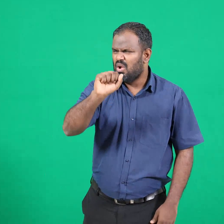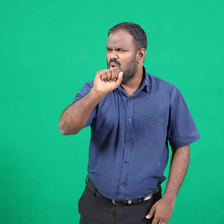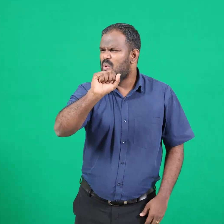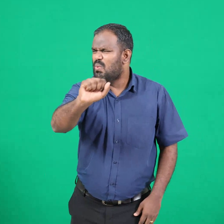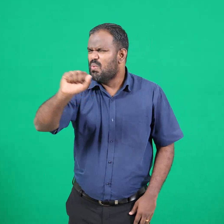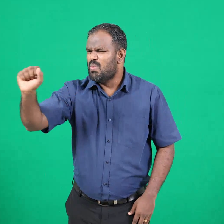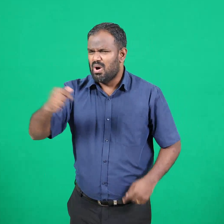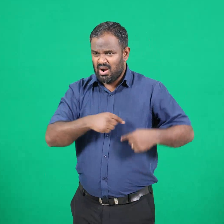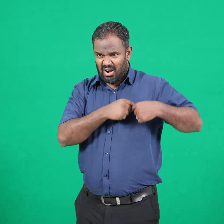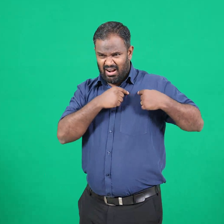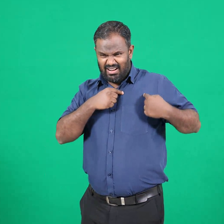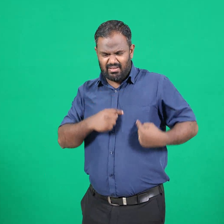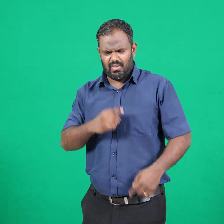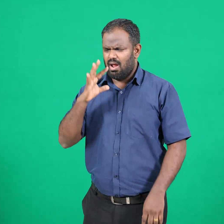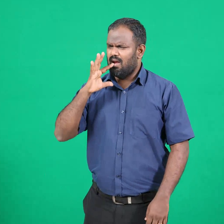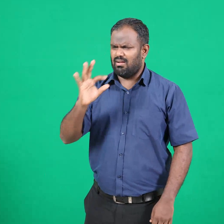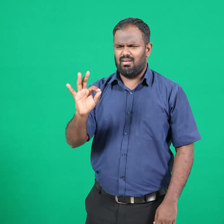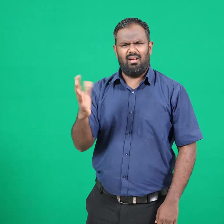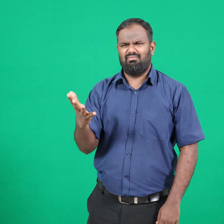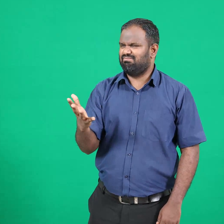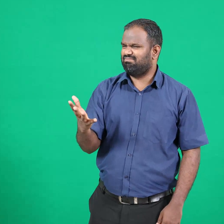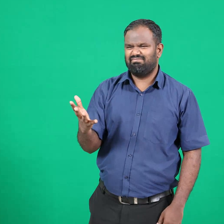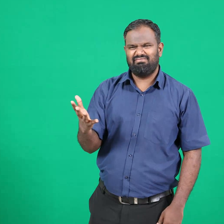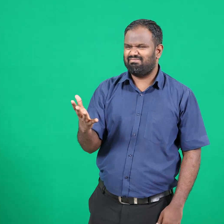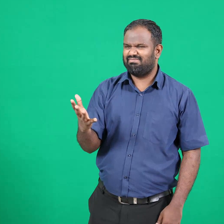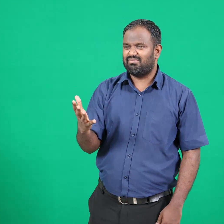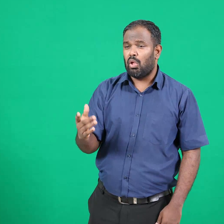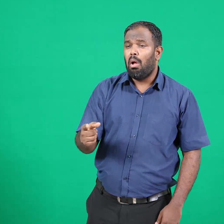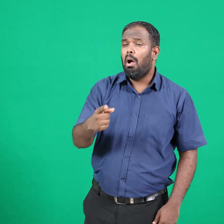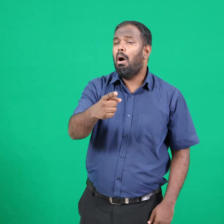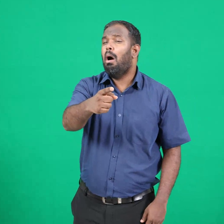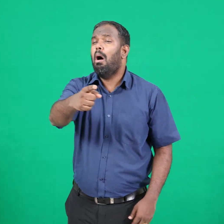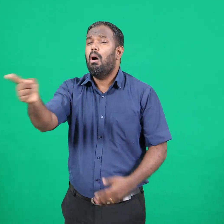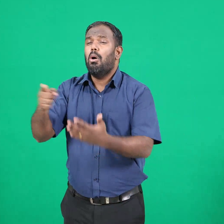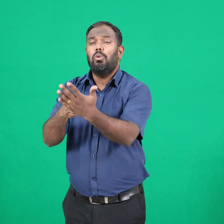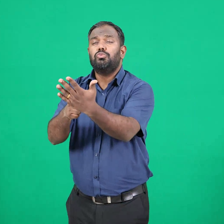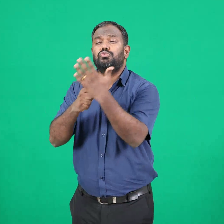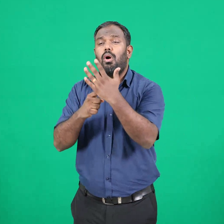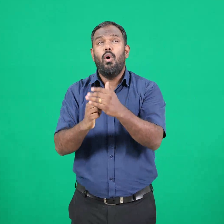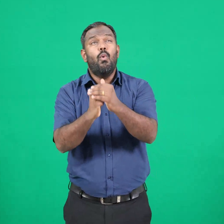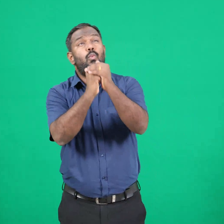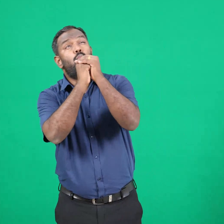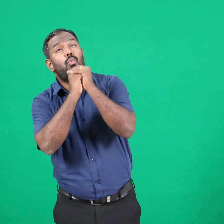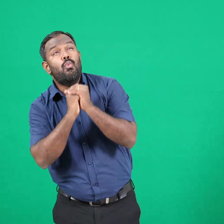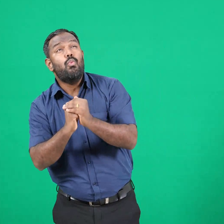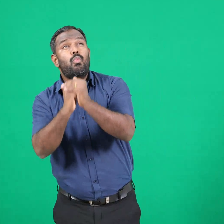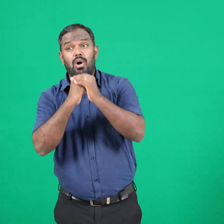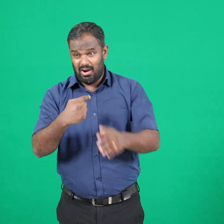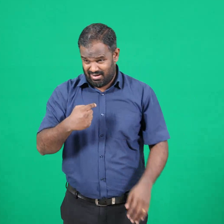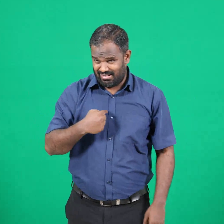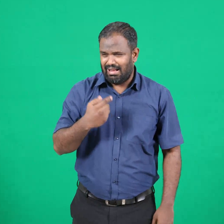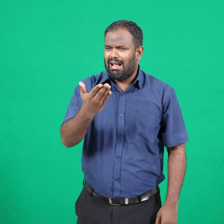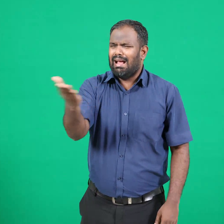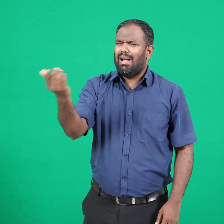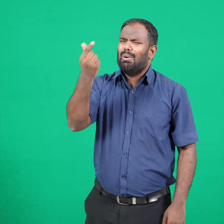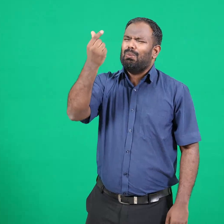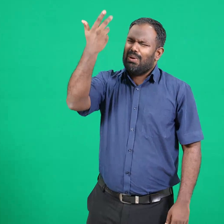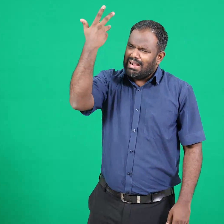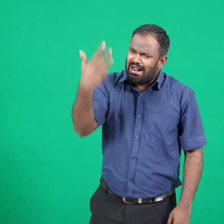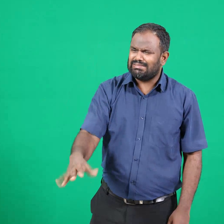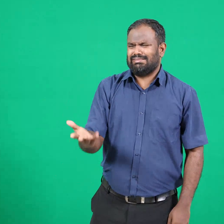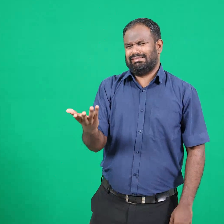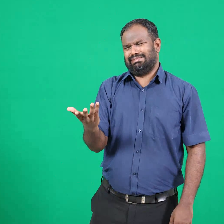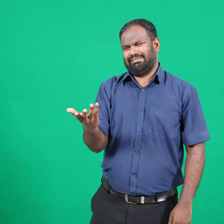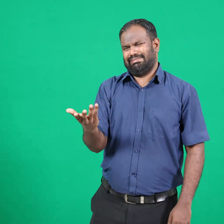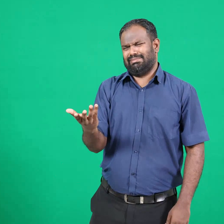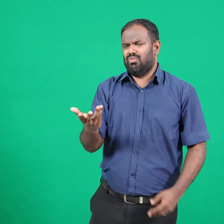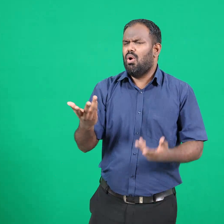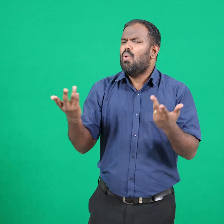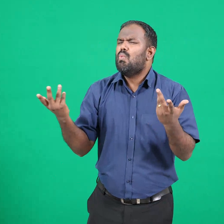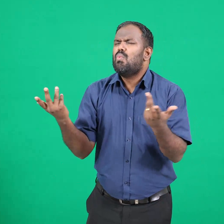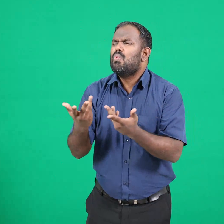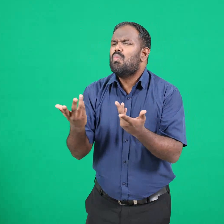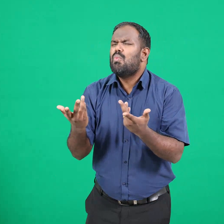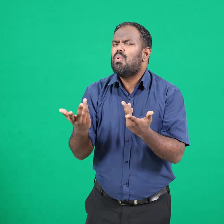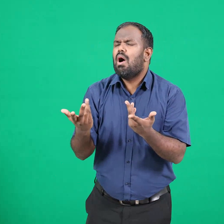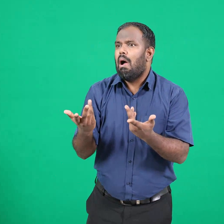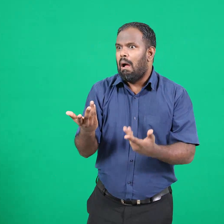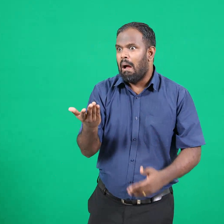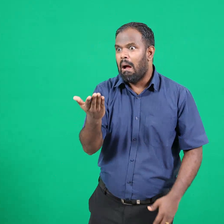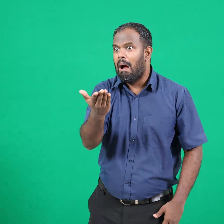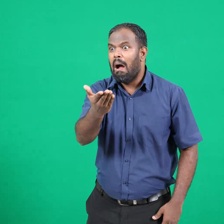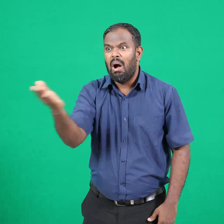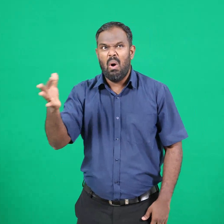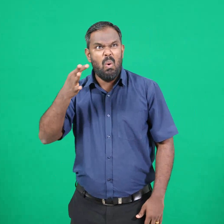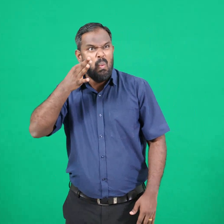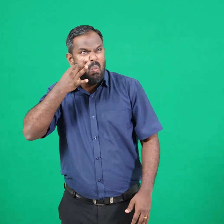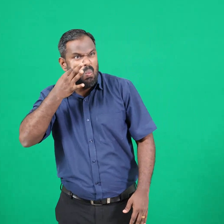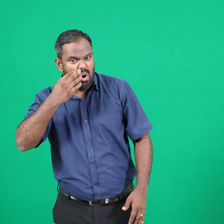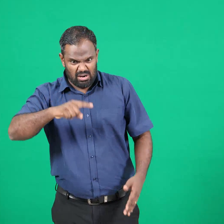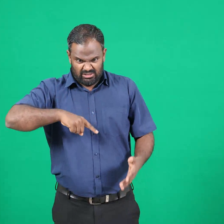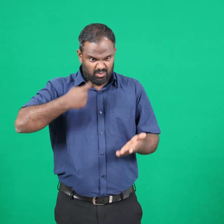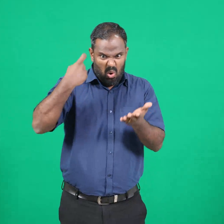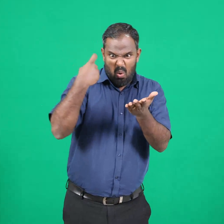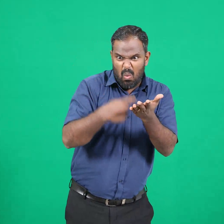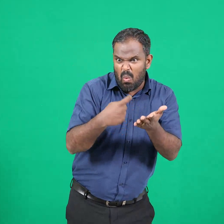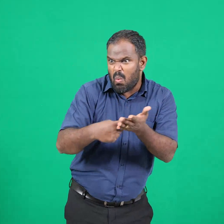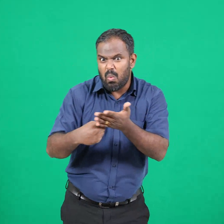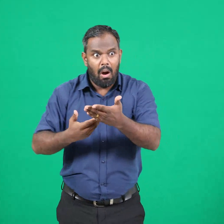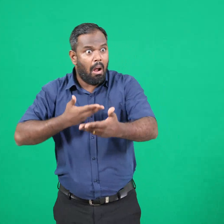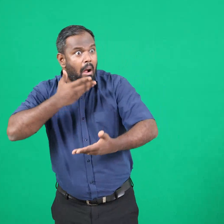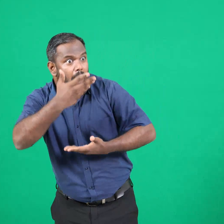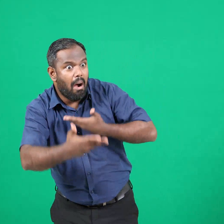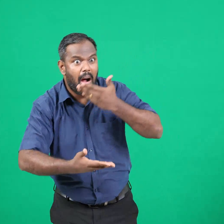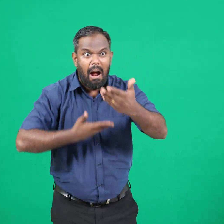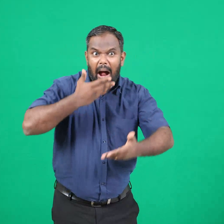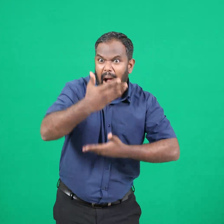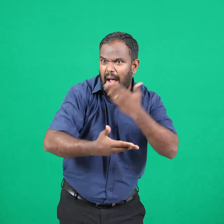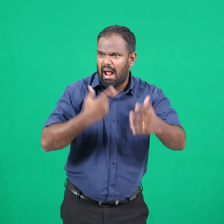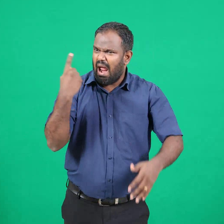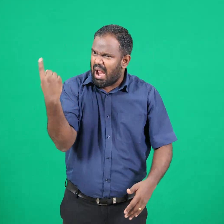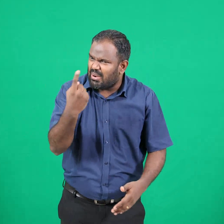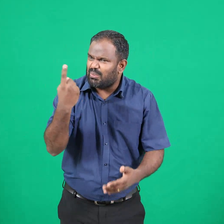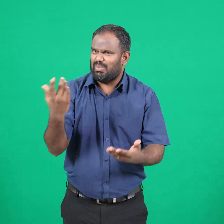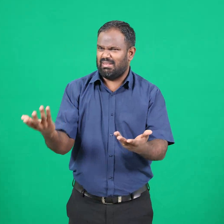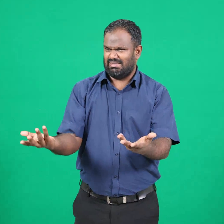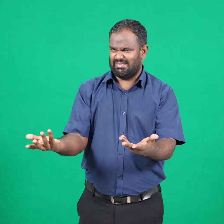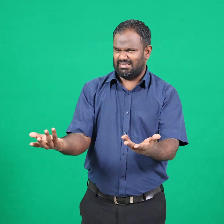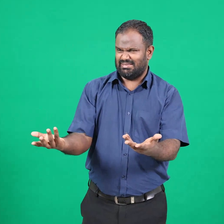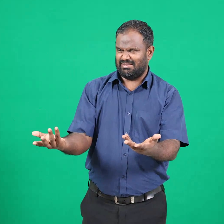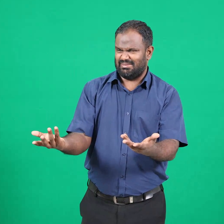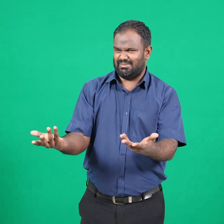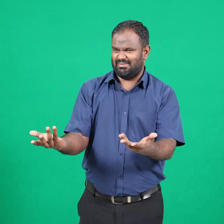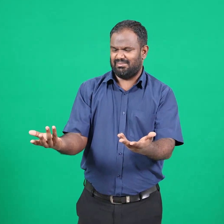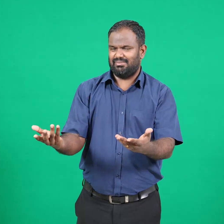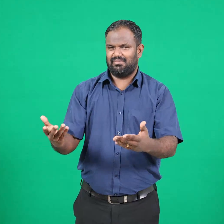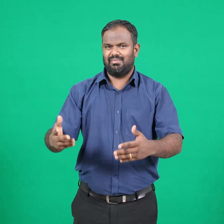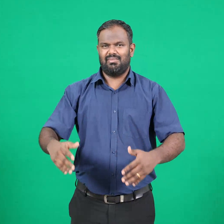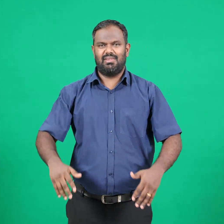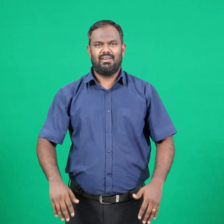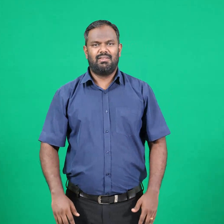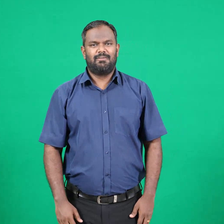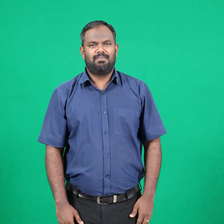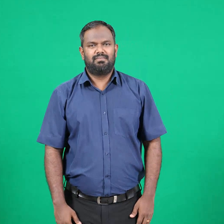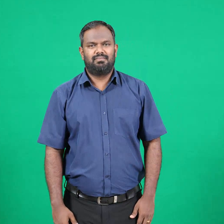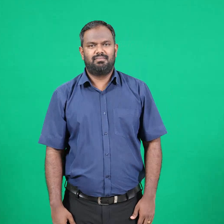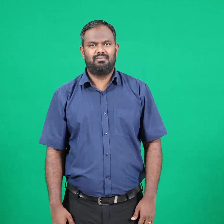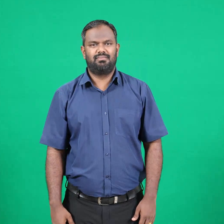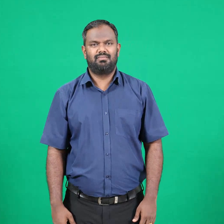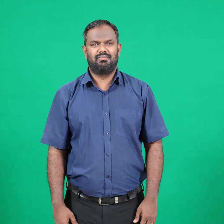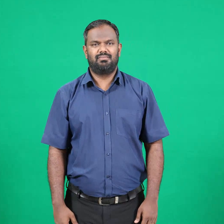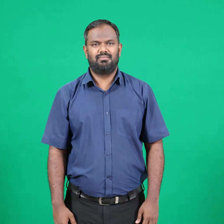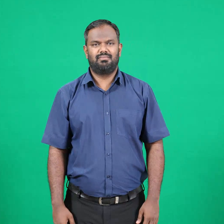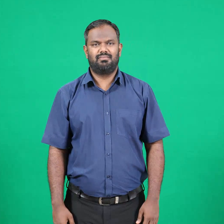They worship Me in vain; they teach as doctrine the precepts of men.'"